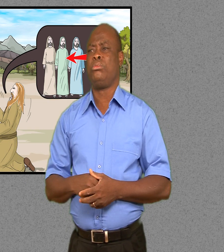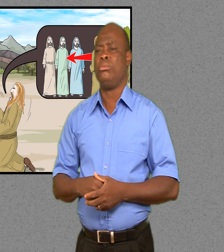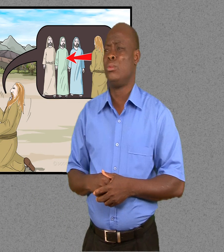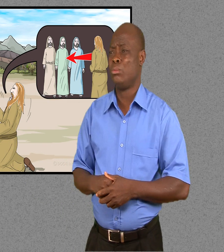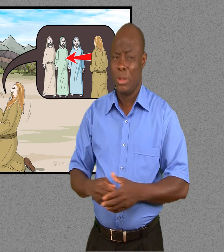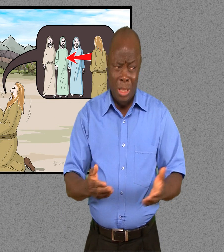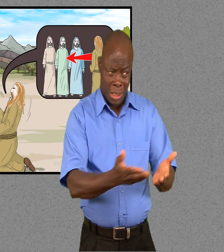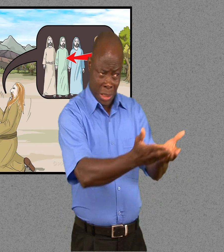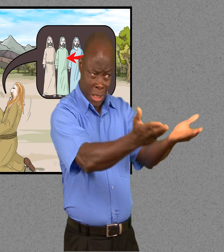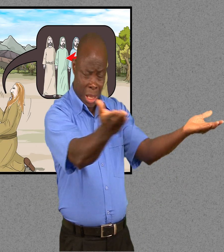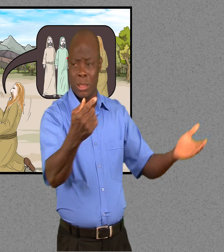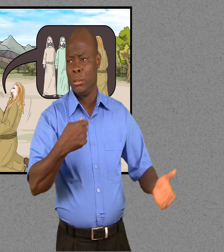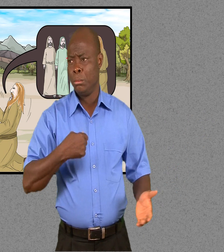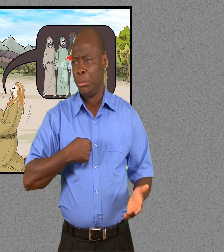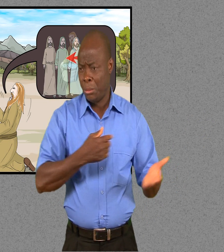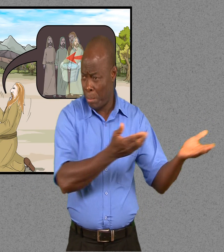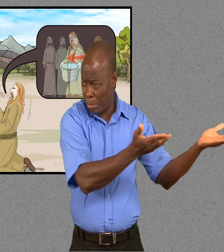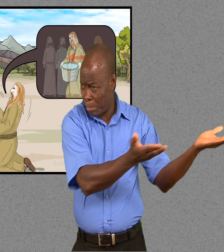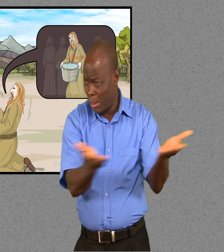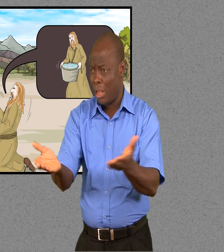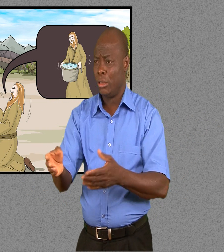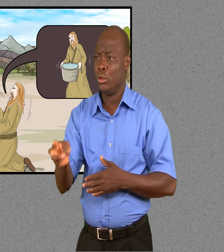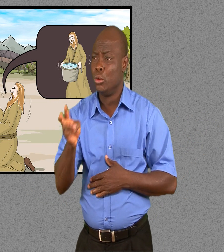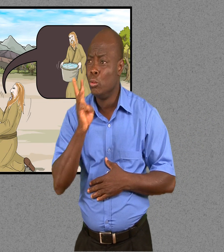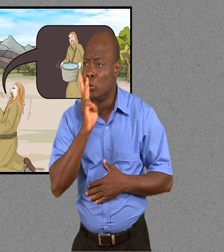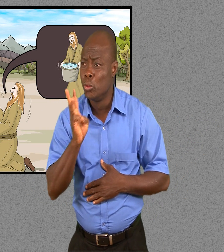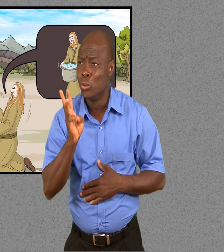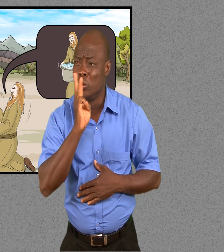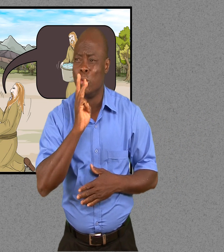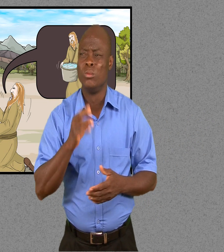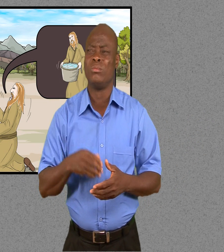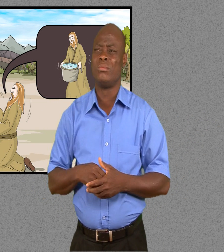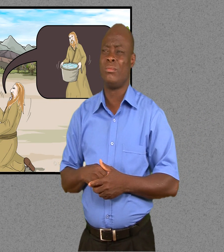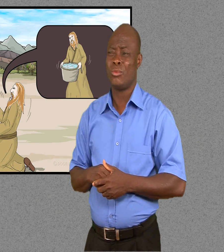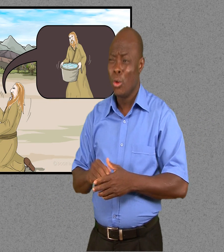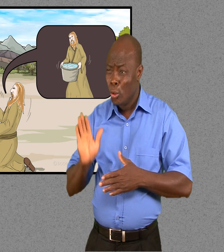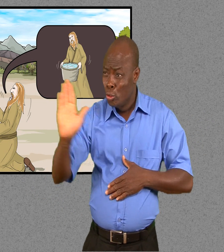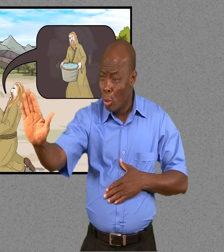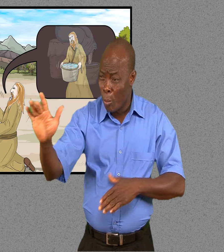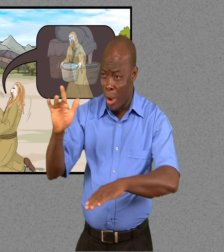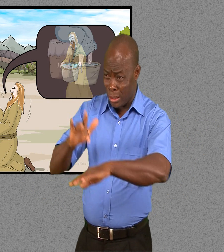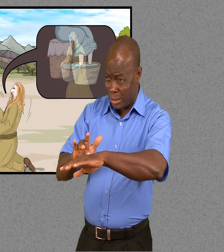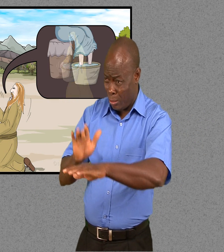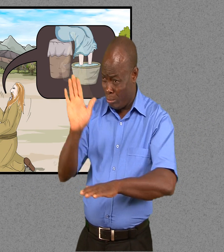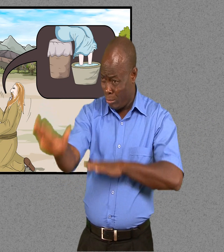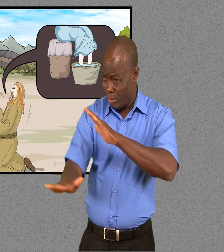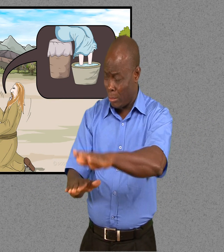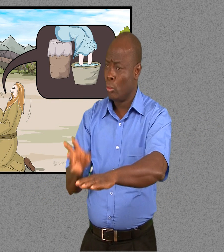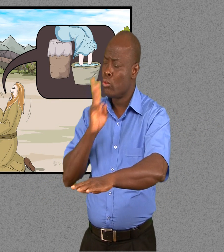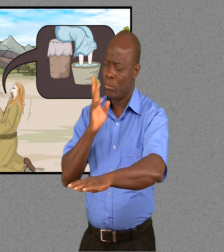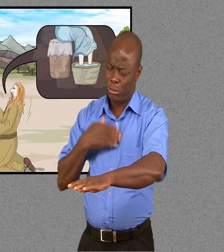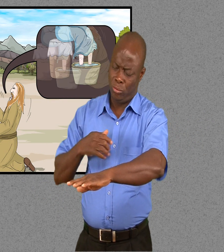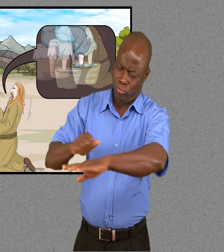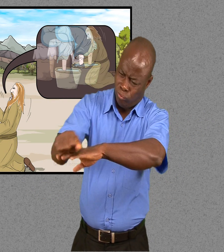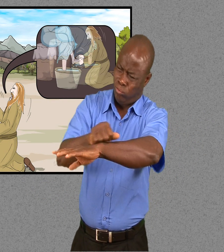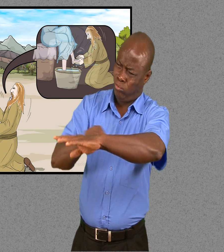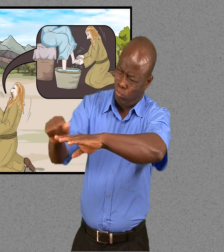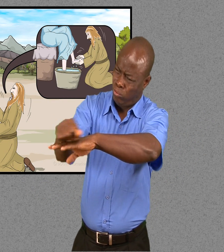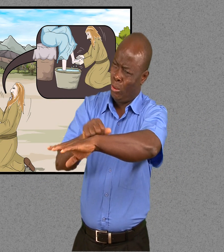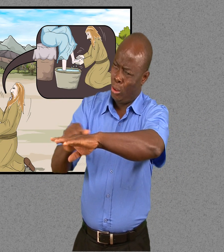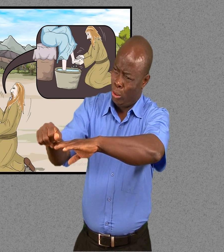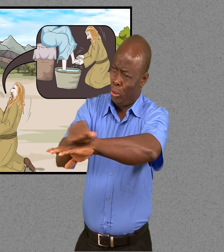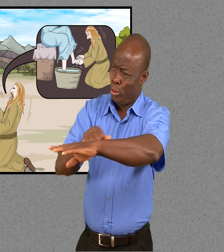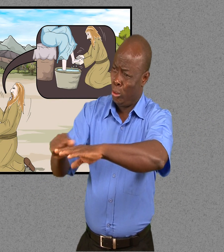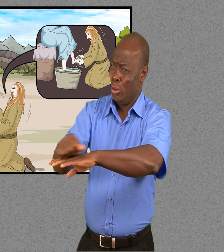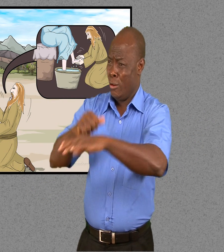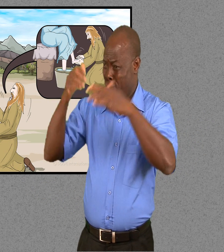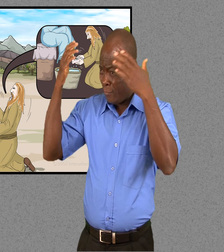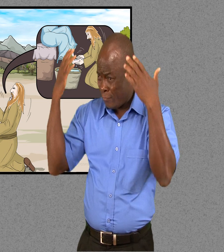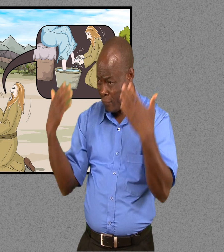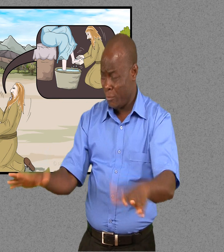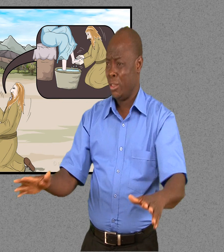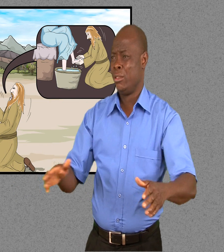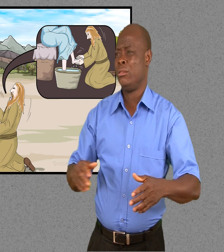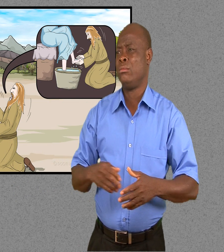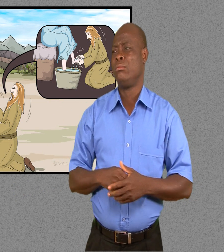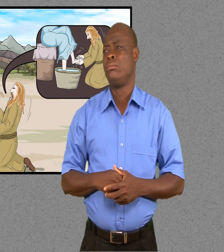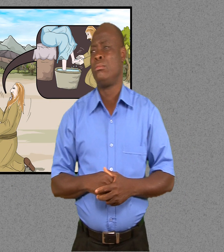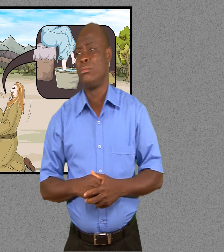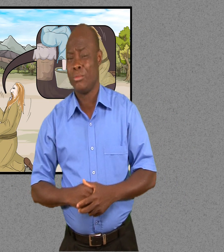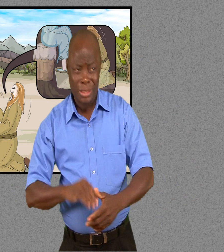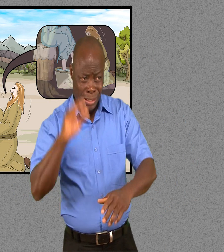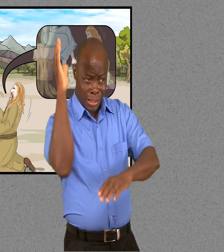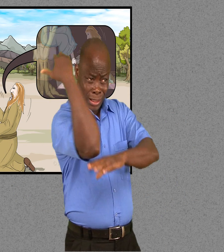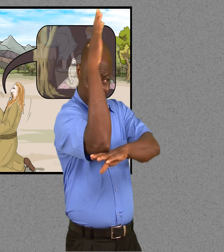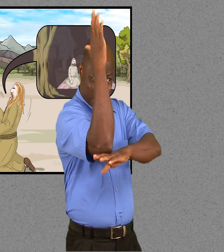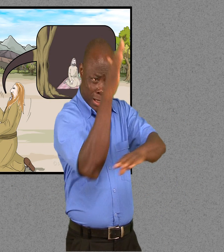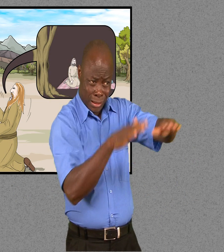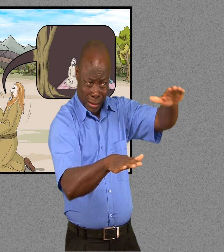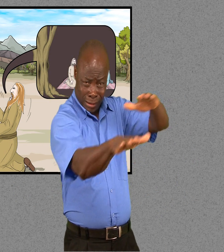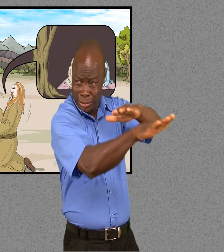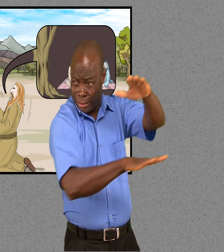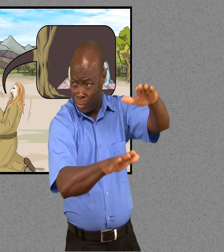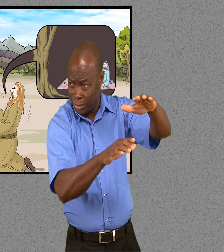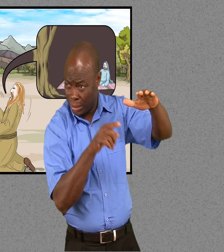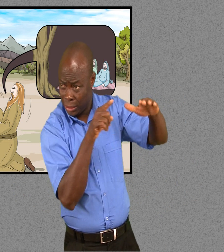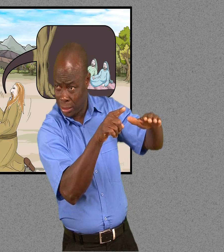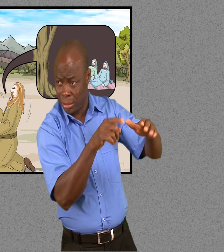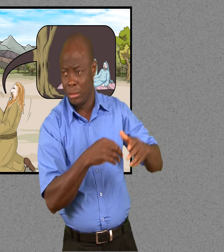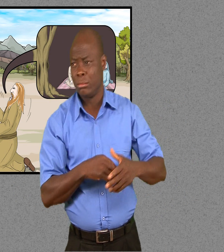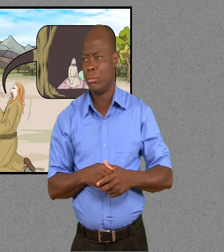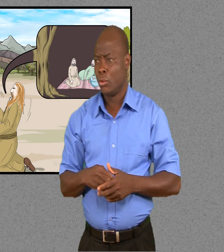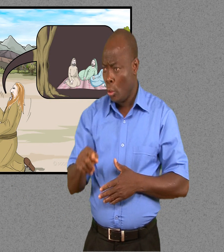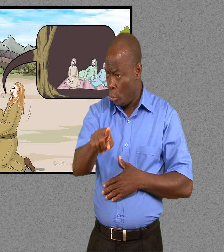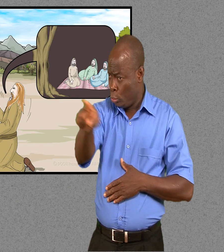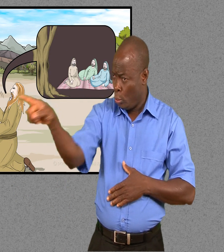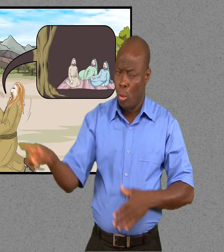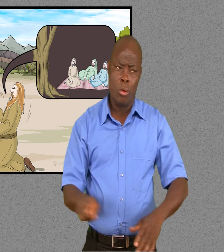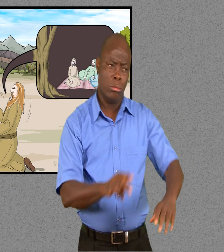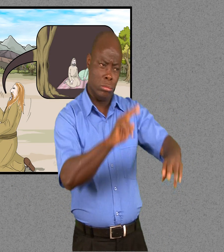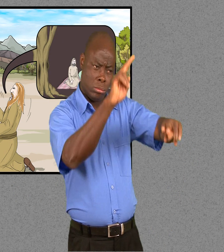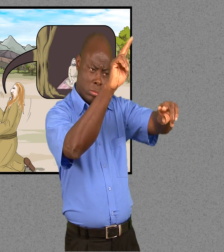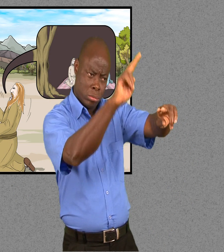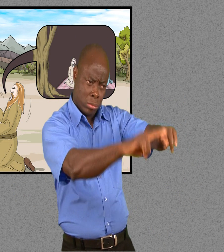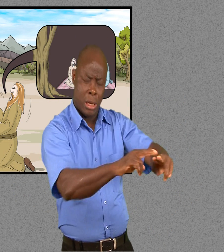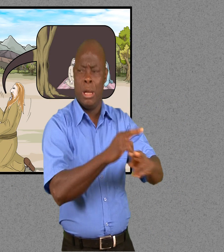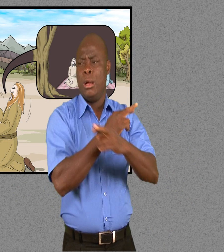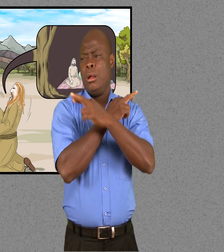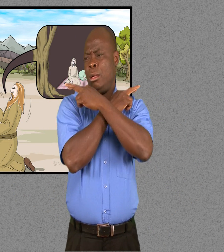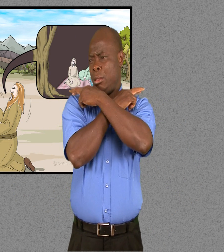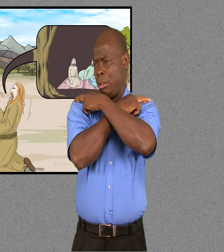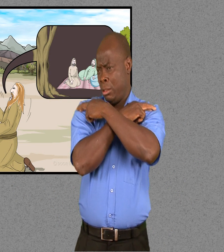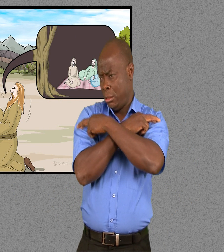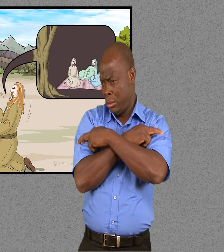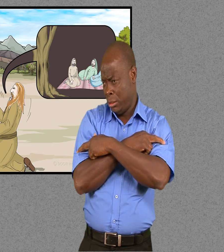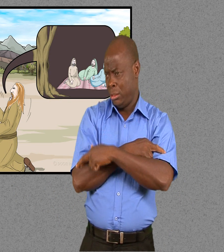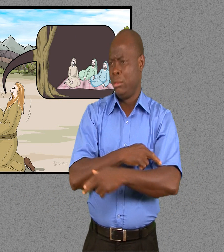Let a little water be brought, that you may wash your feet and rest yourselves under the tree.